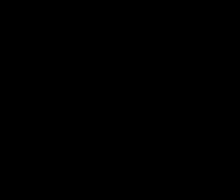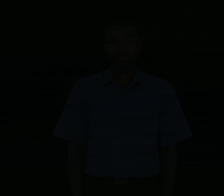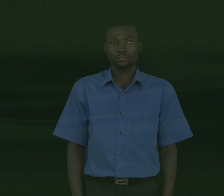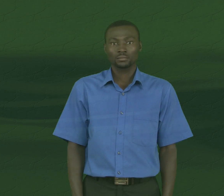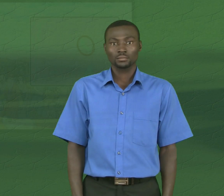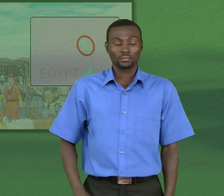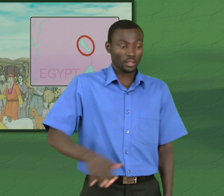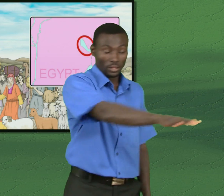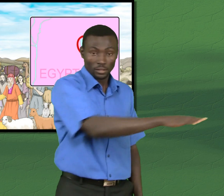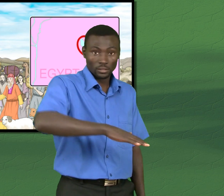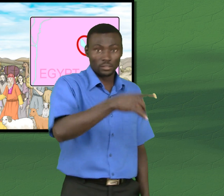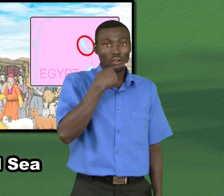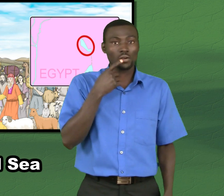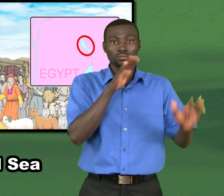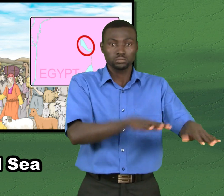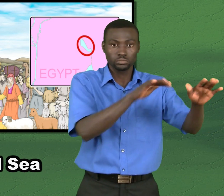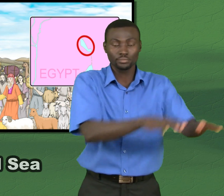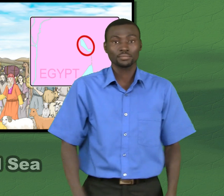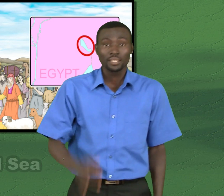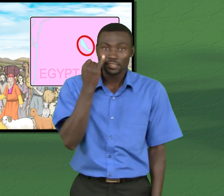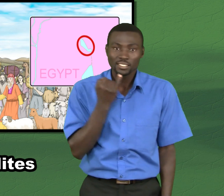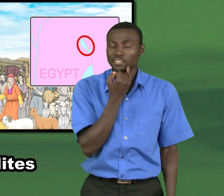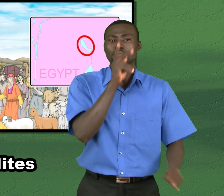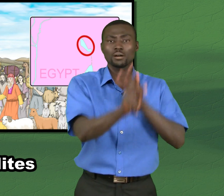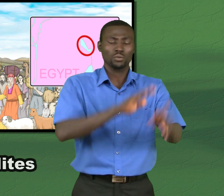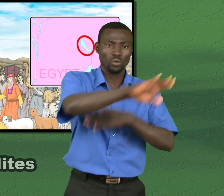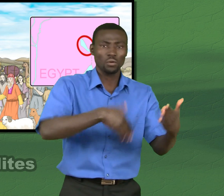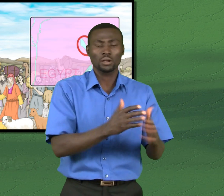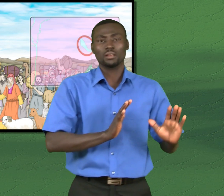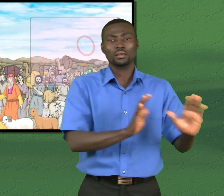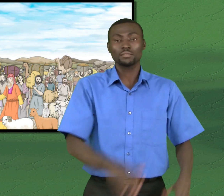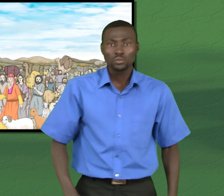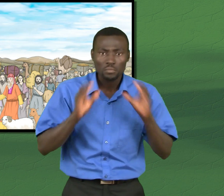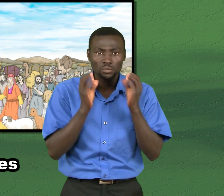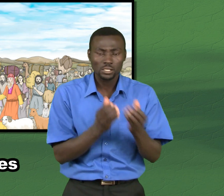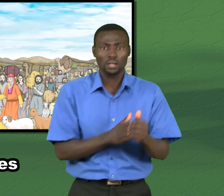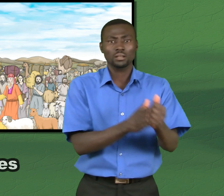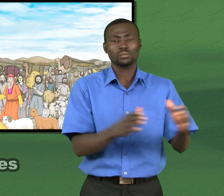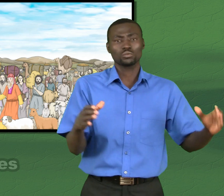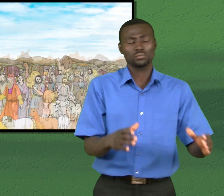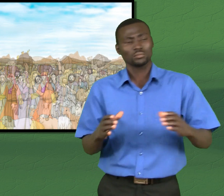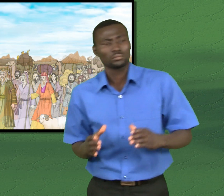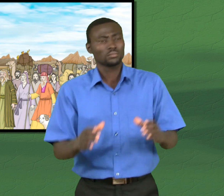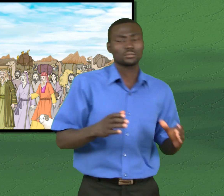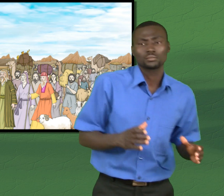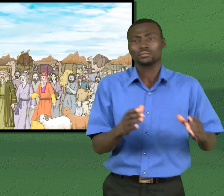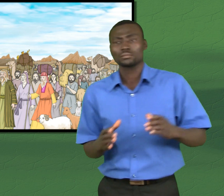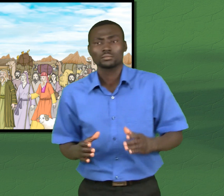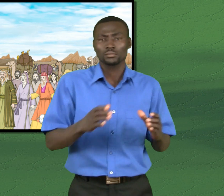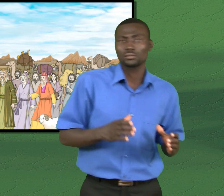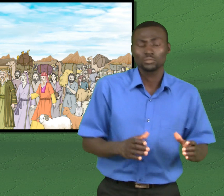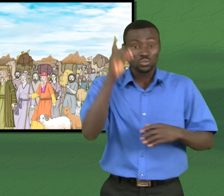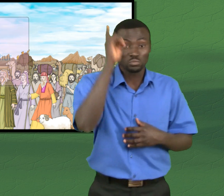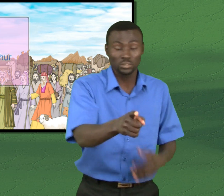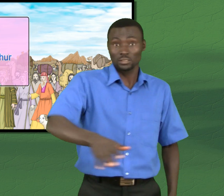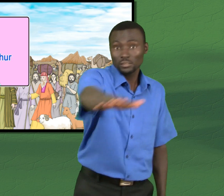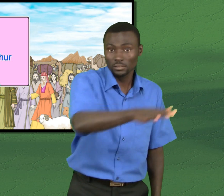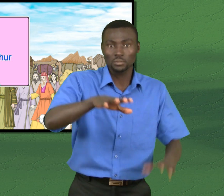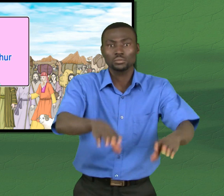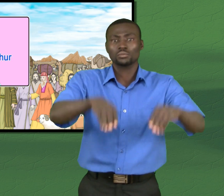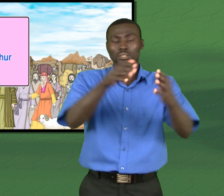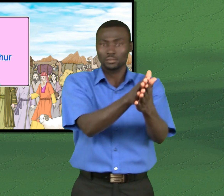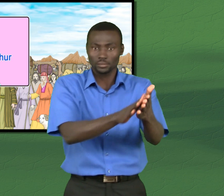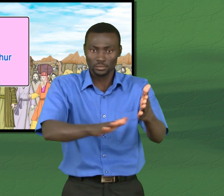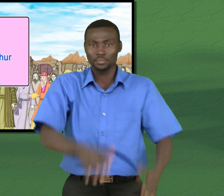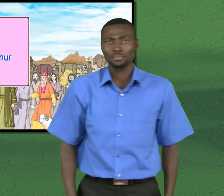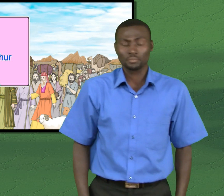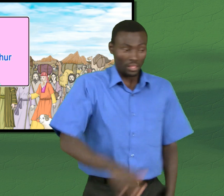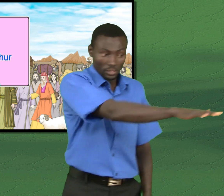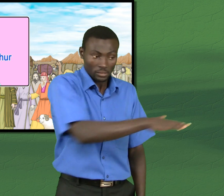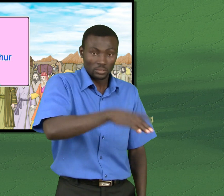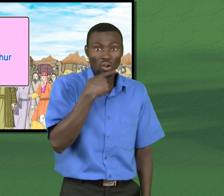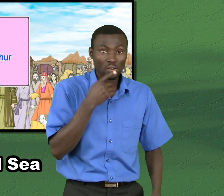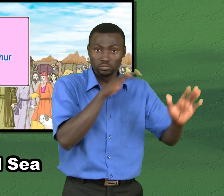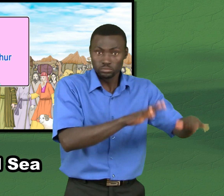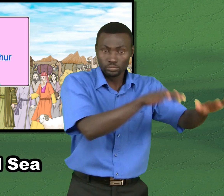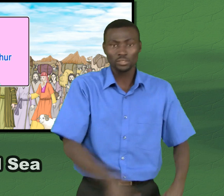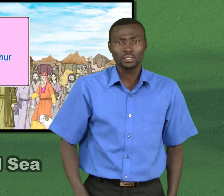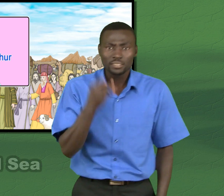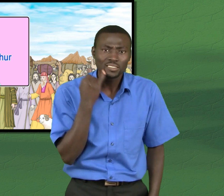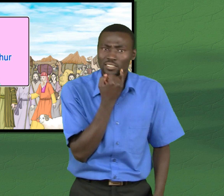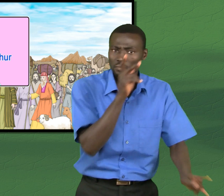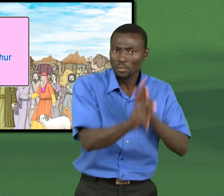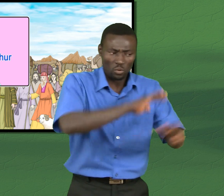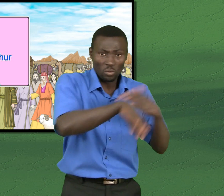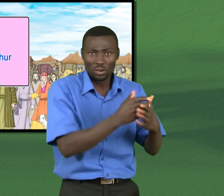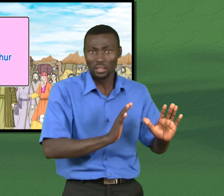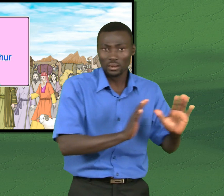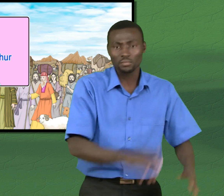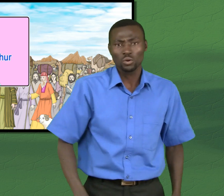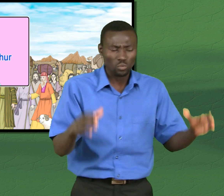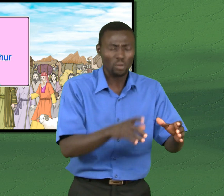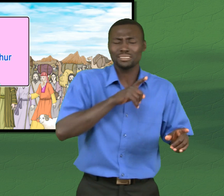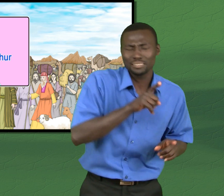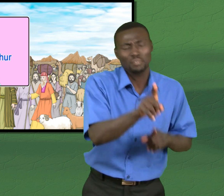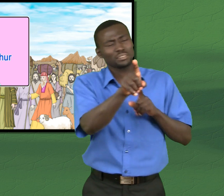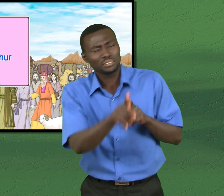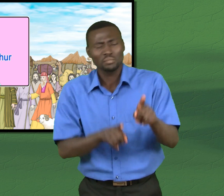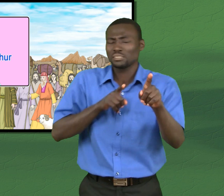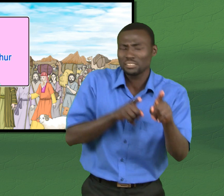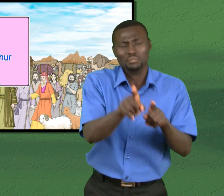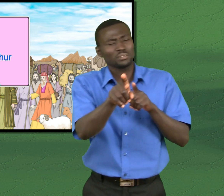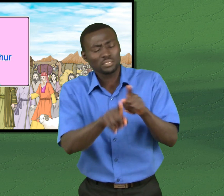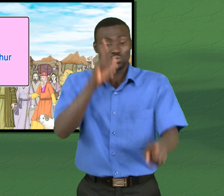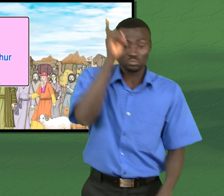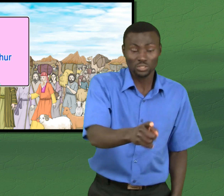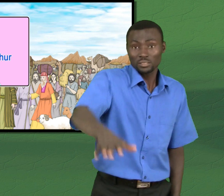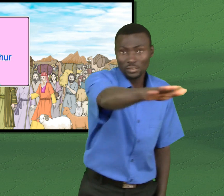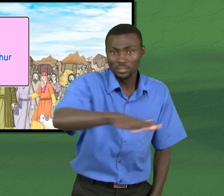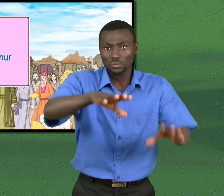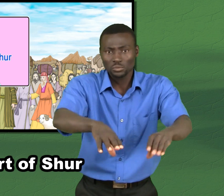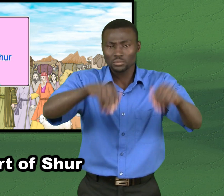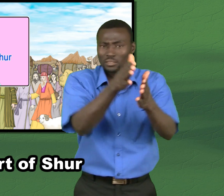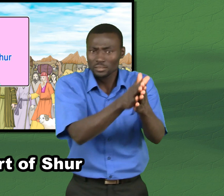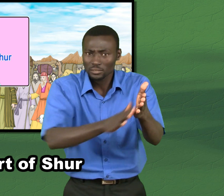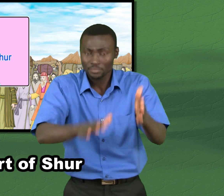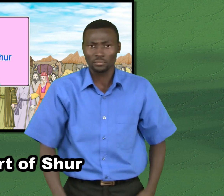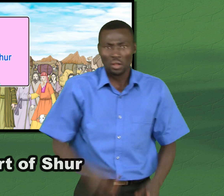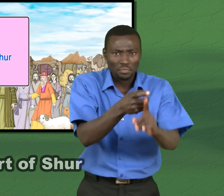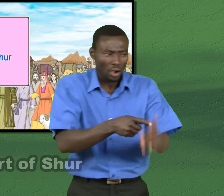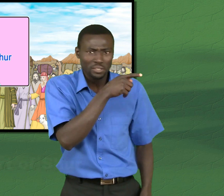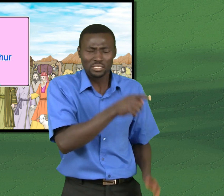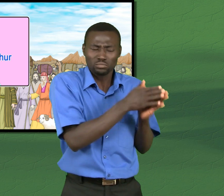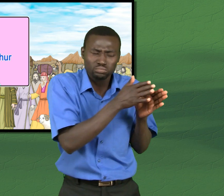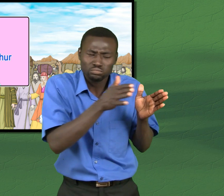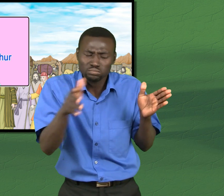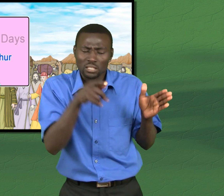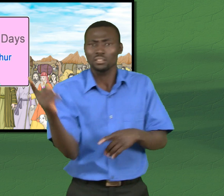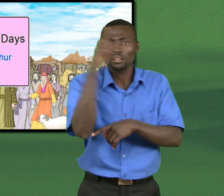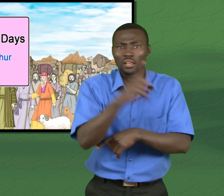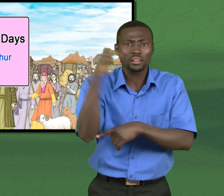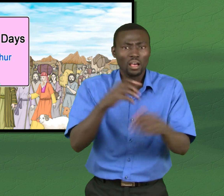Then Moses led Israel from the Red Sea, and they went out into the Desert of Shur.